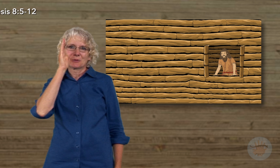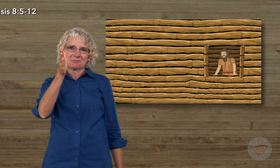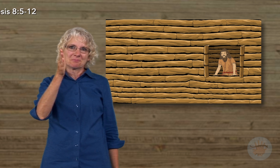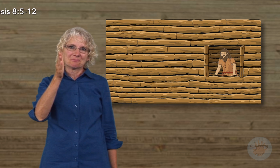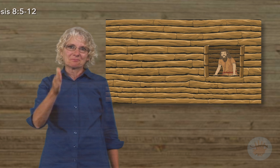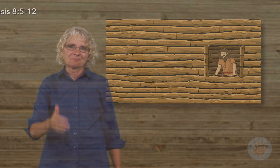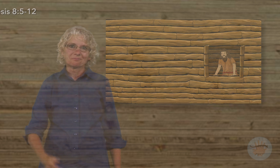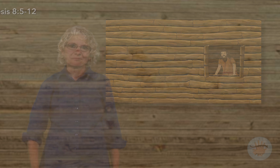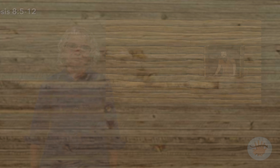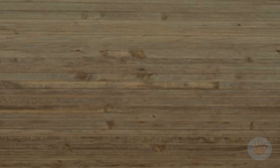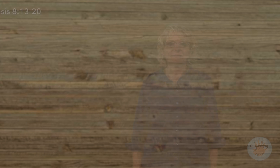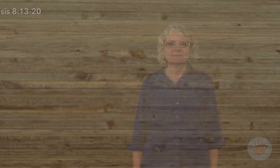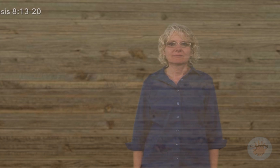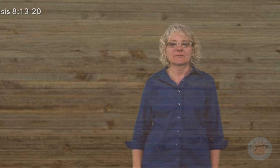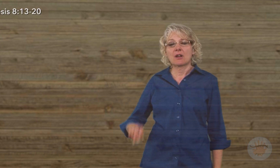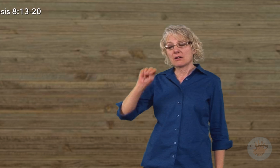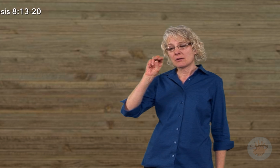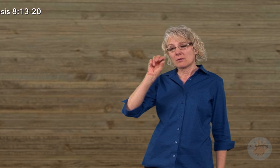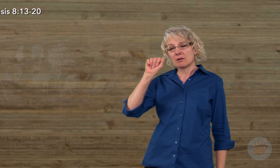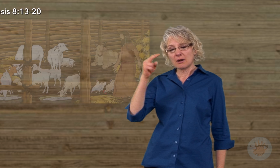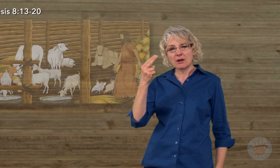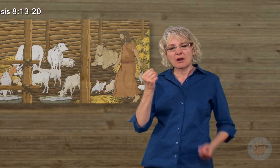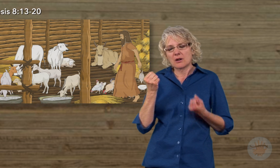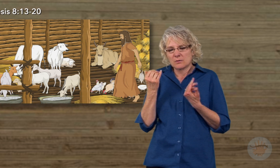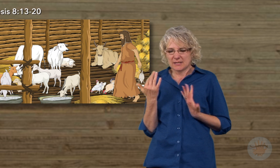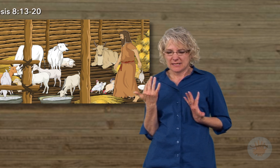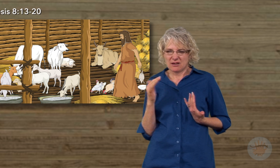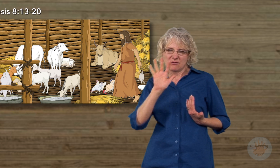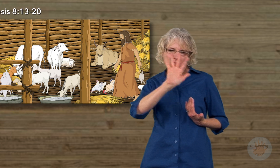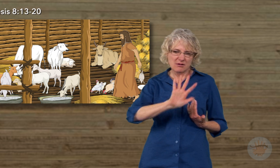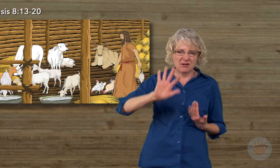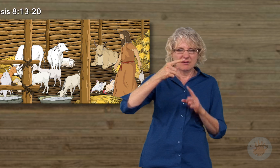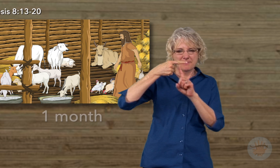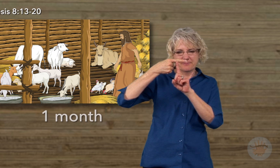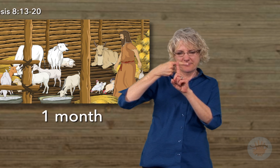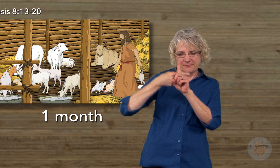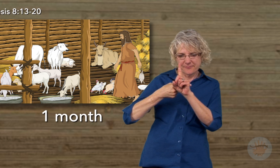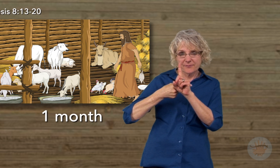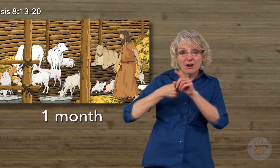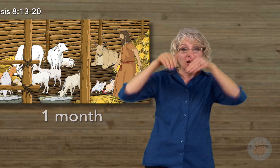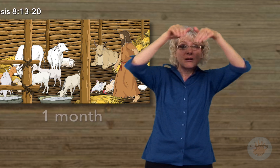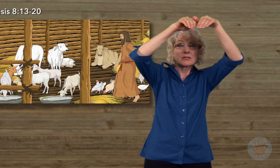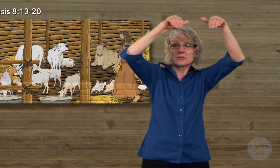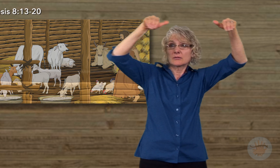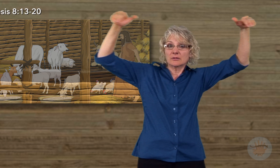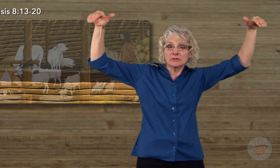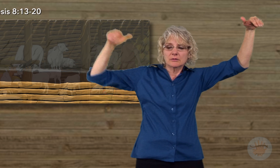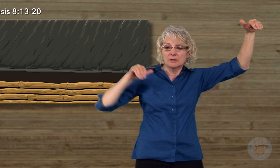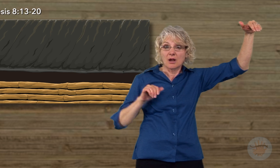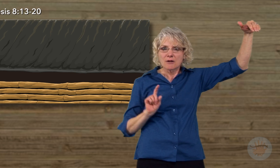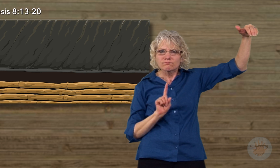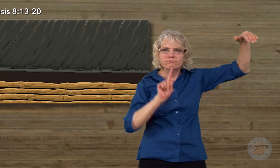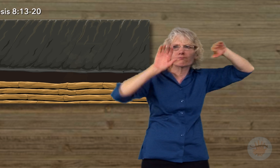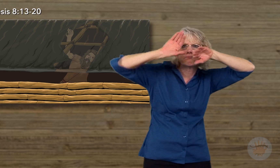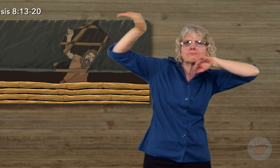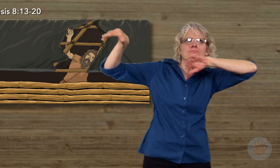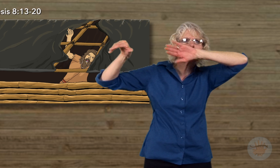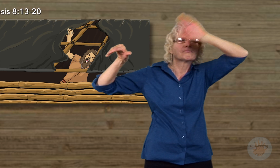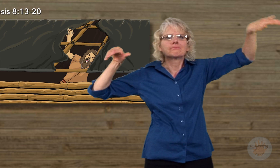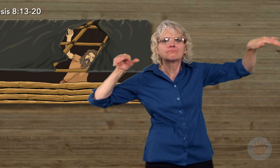In Noah’s six hundred and first year, on the first day of the first month, the waters had dried up from the earth.